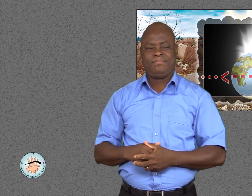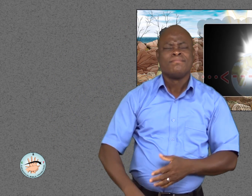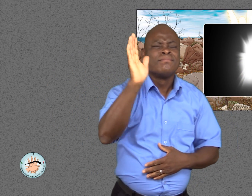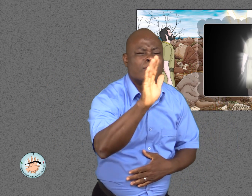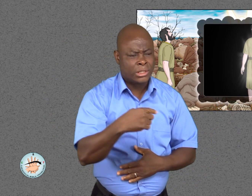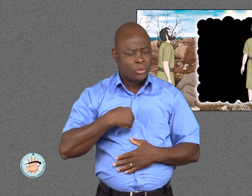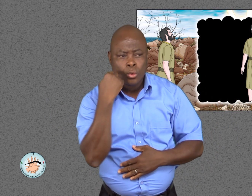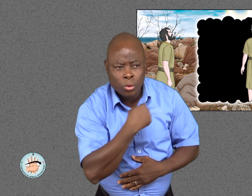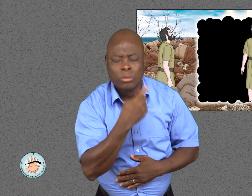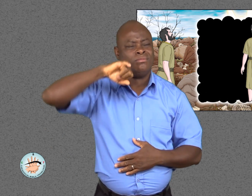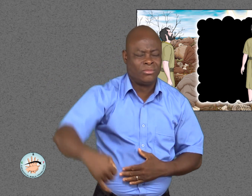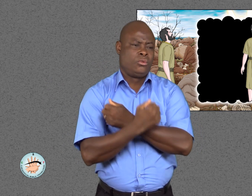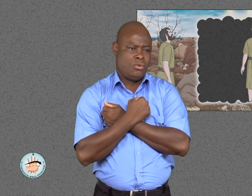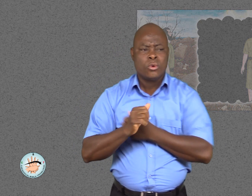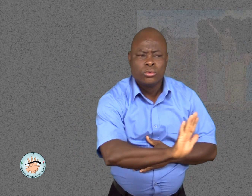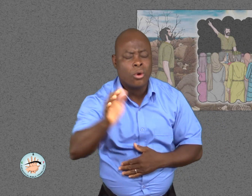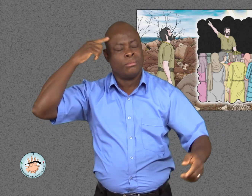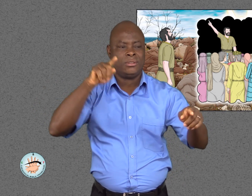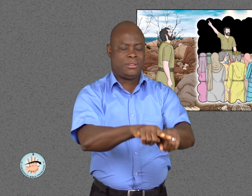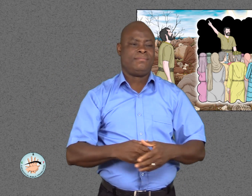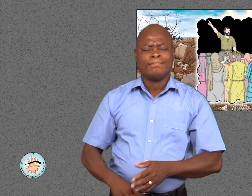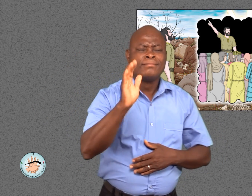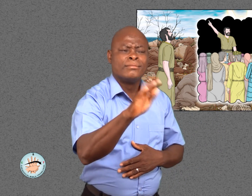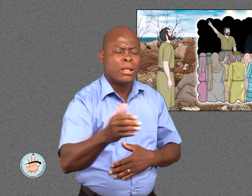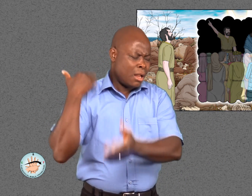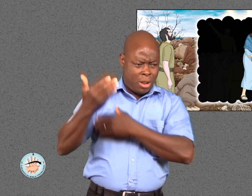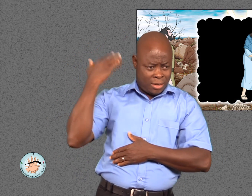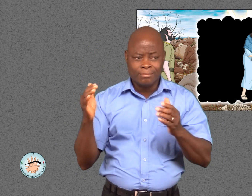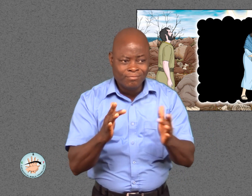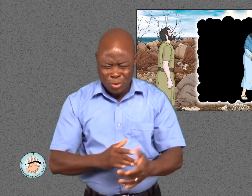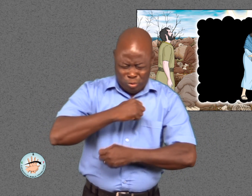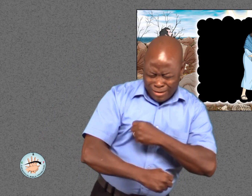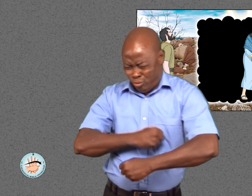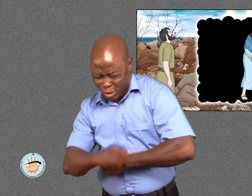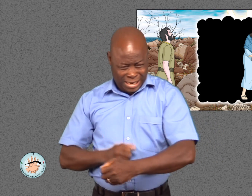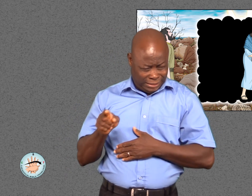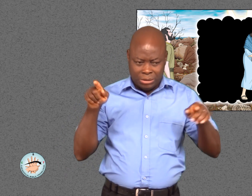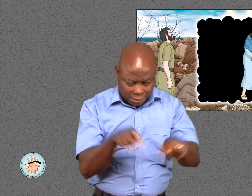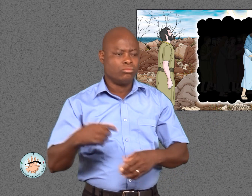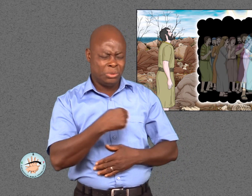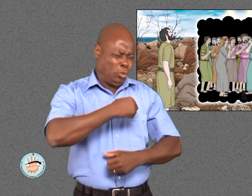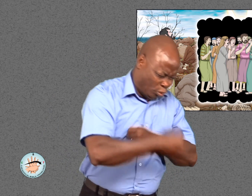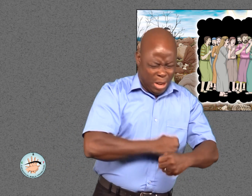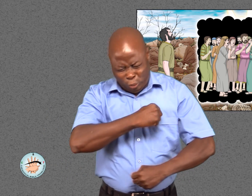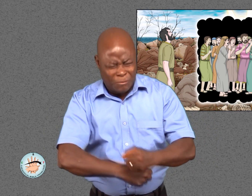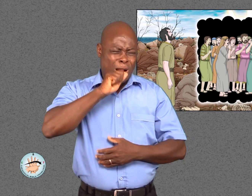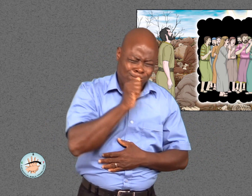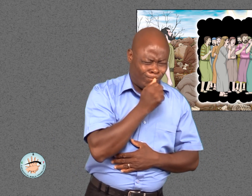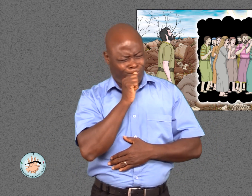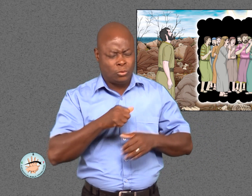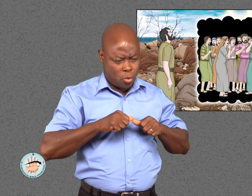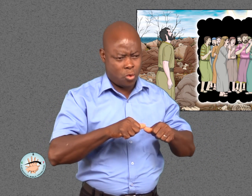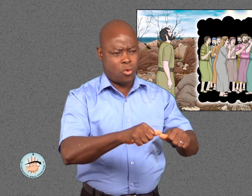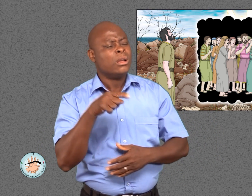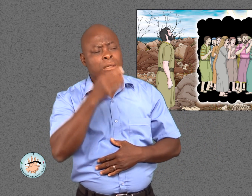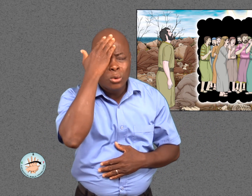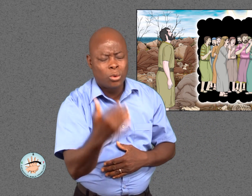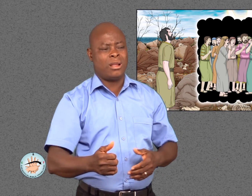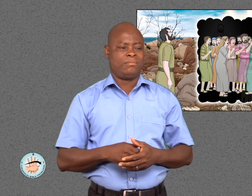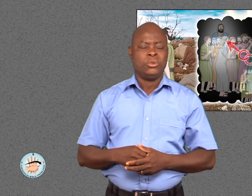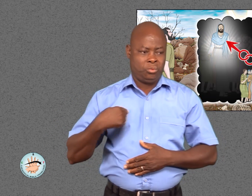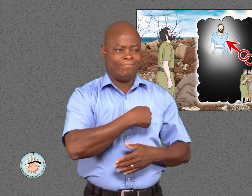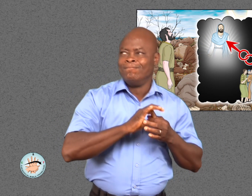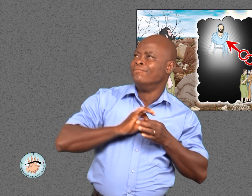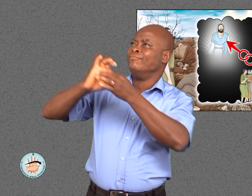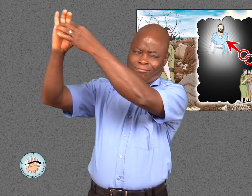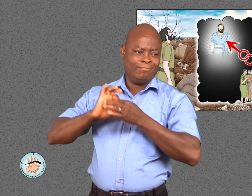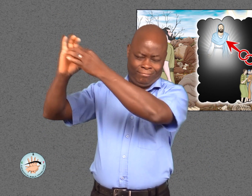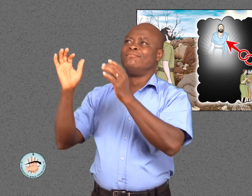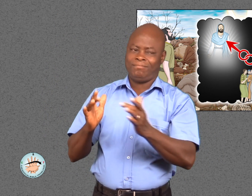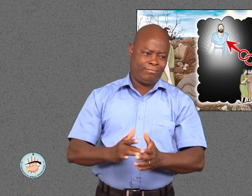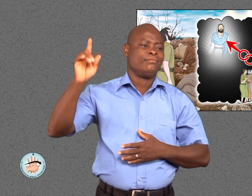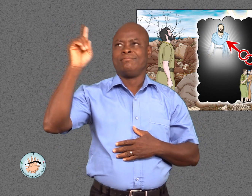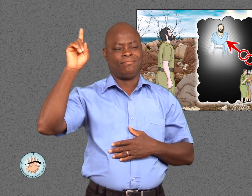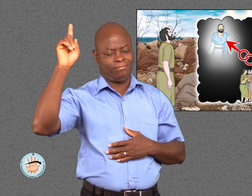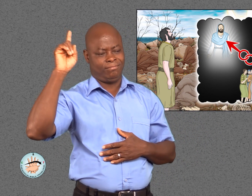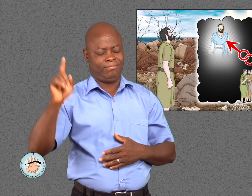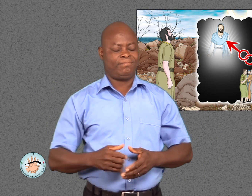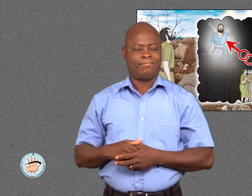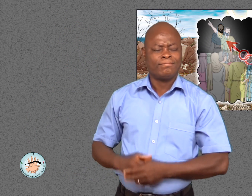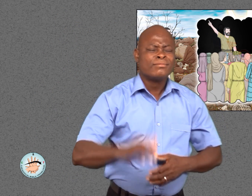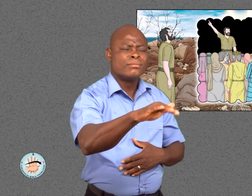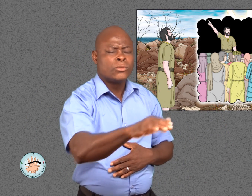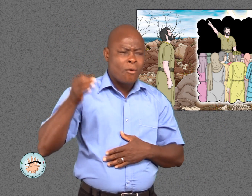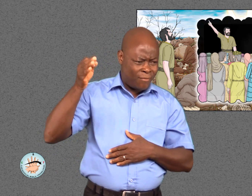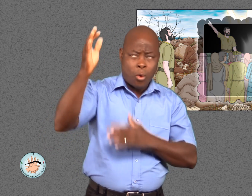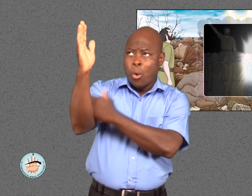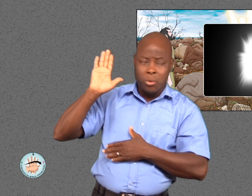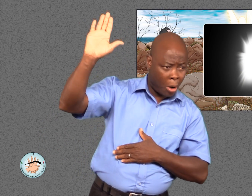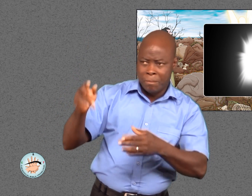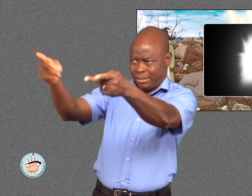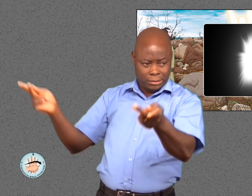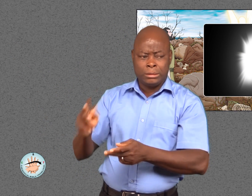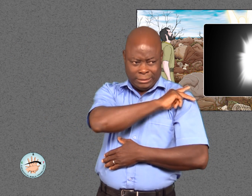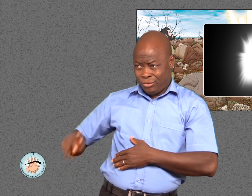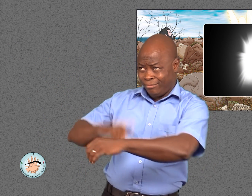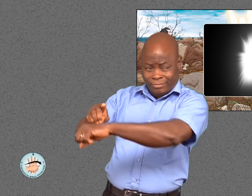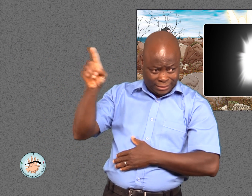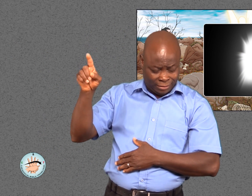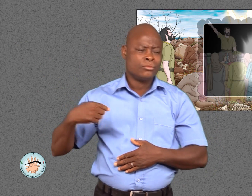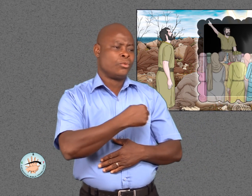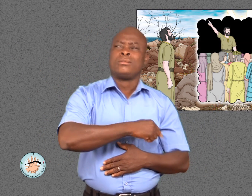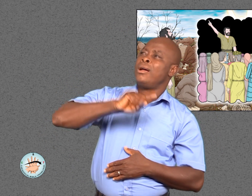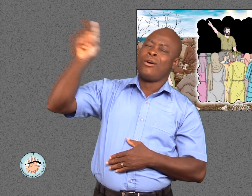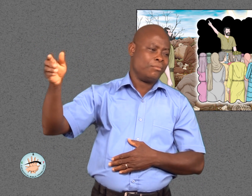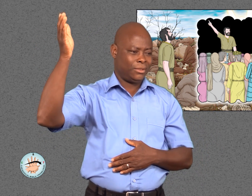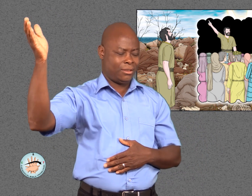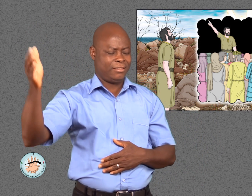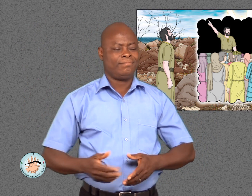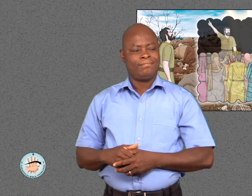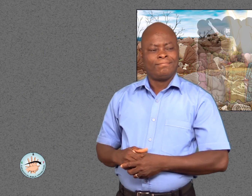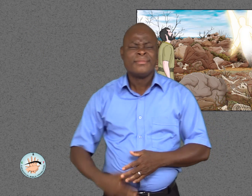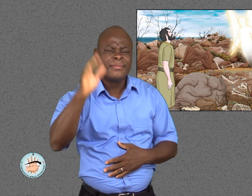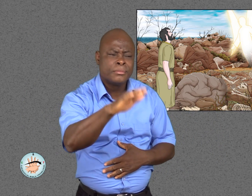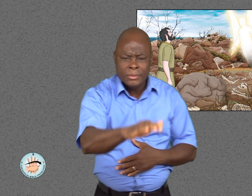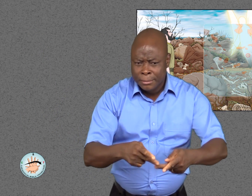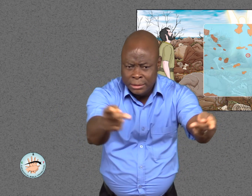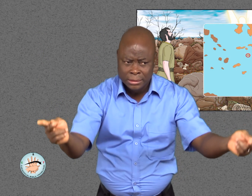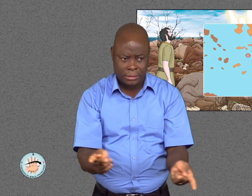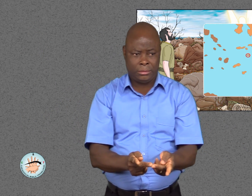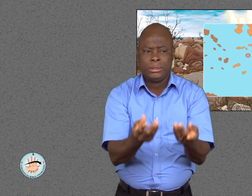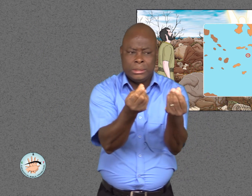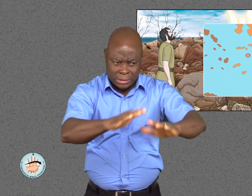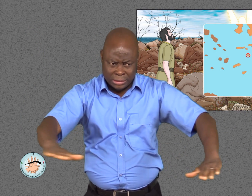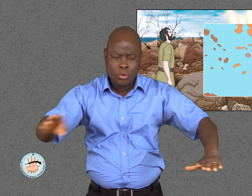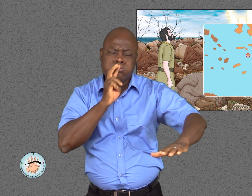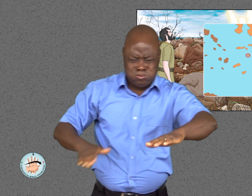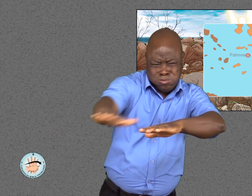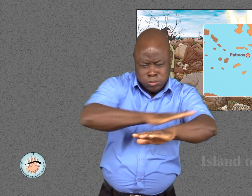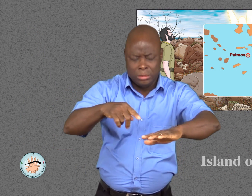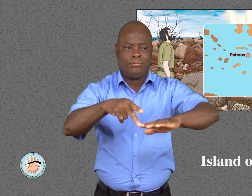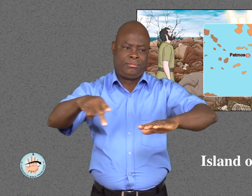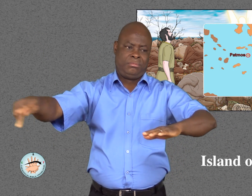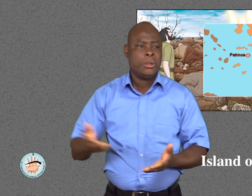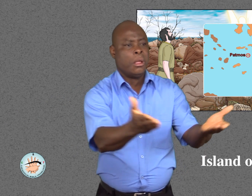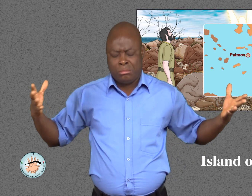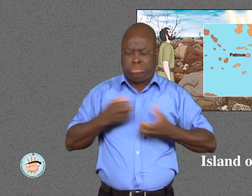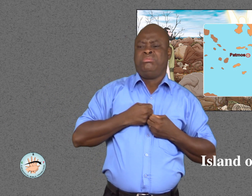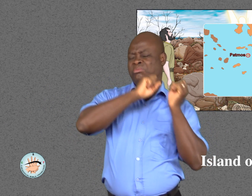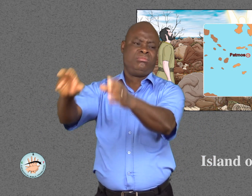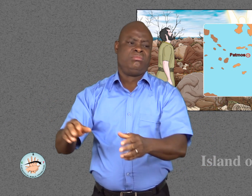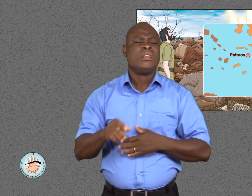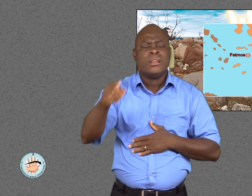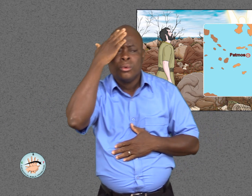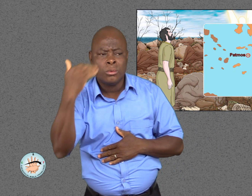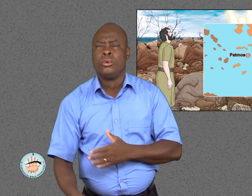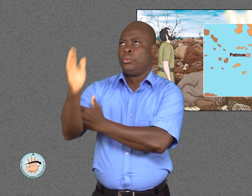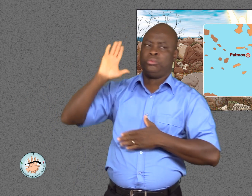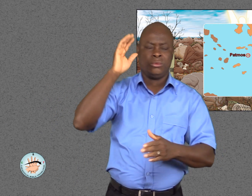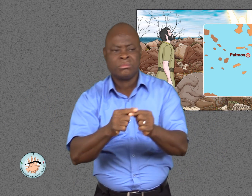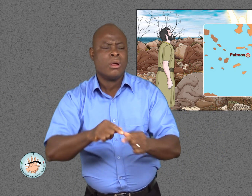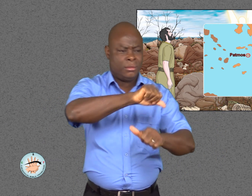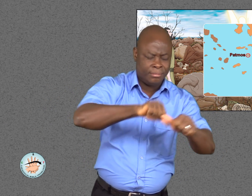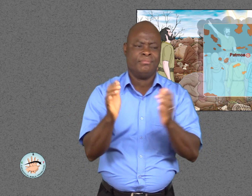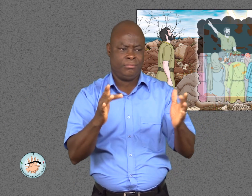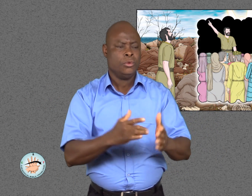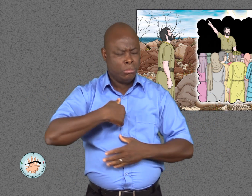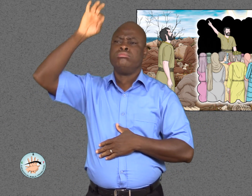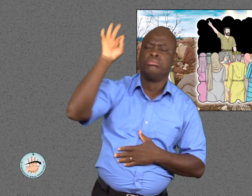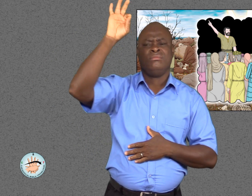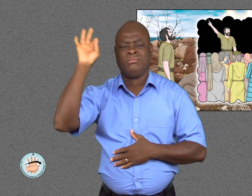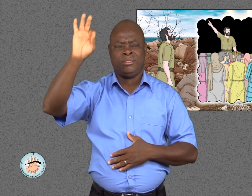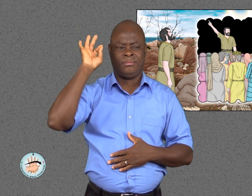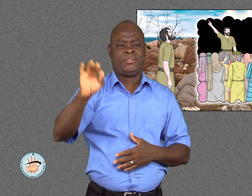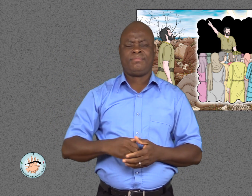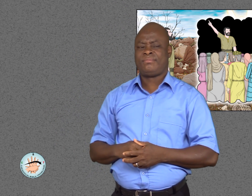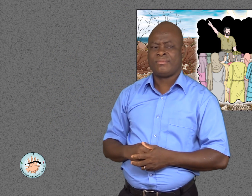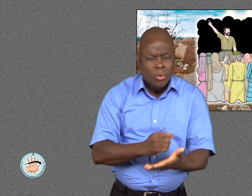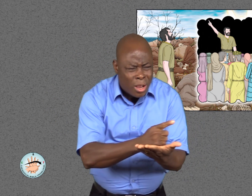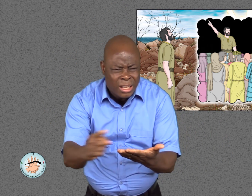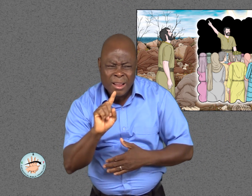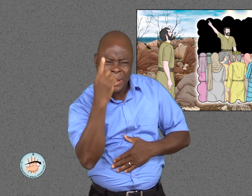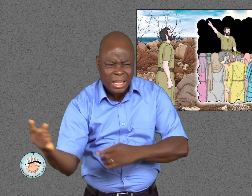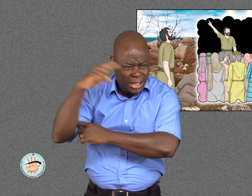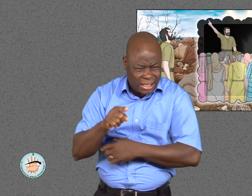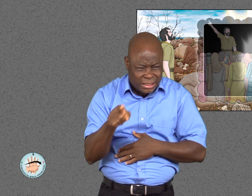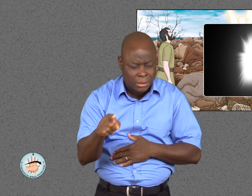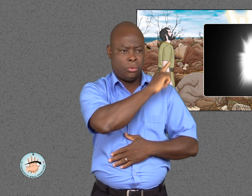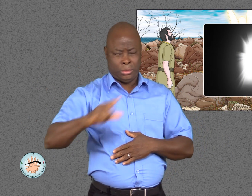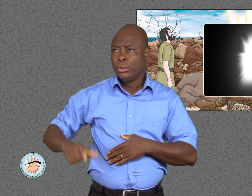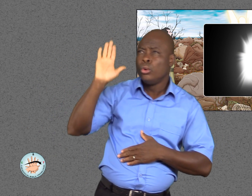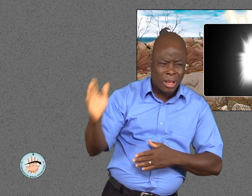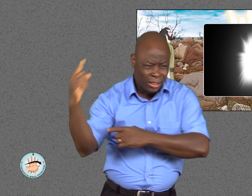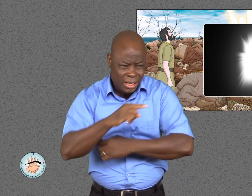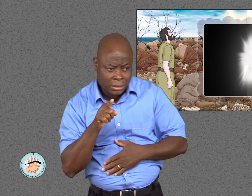I, John, your brother and partner in the tribulation and kingdom and perseverance that are in Jesus, was on the island of Patmos because of the word of God and my testimony about Jesus.